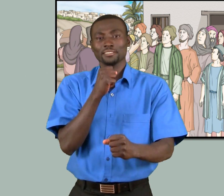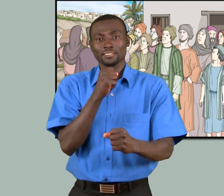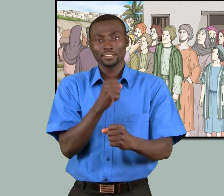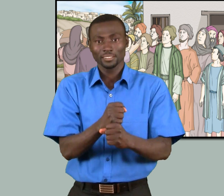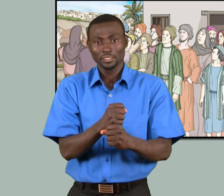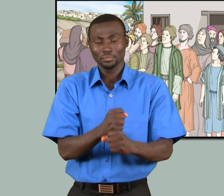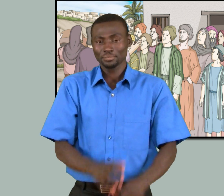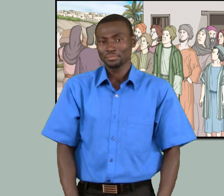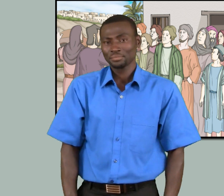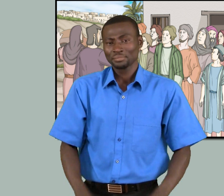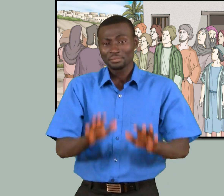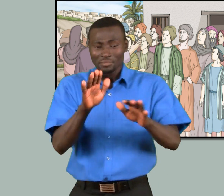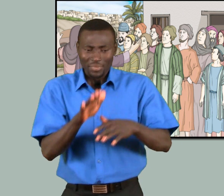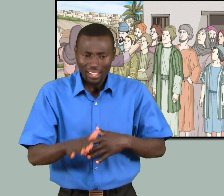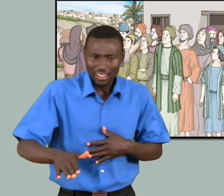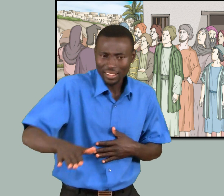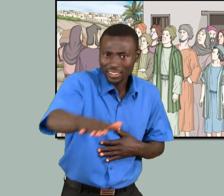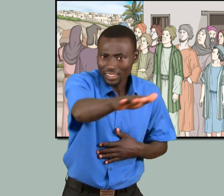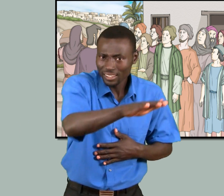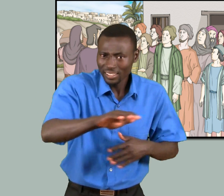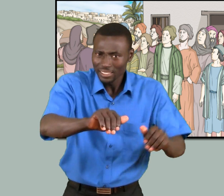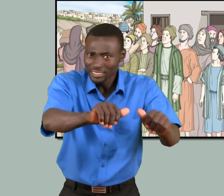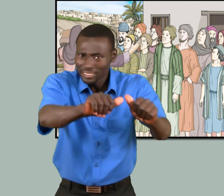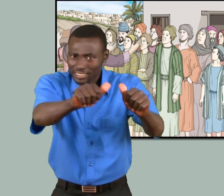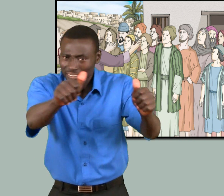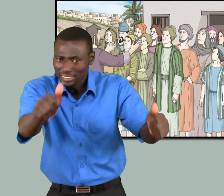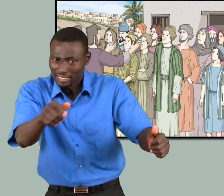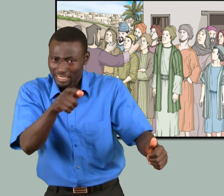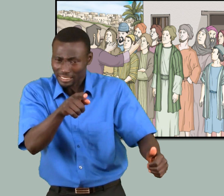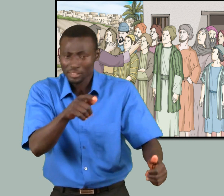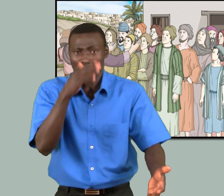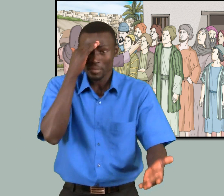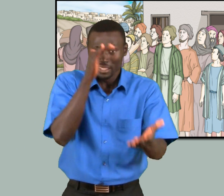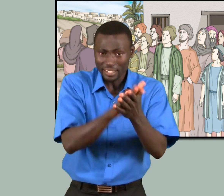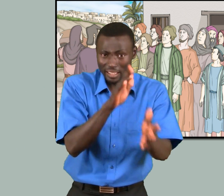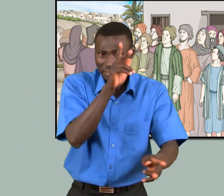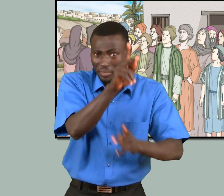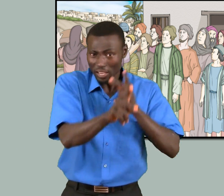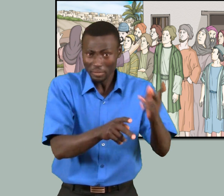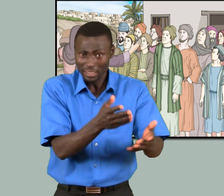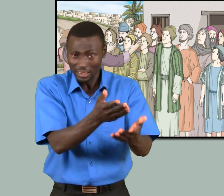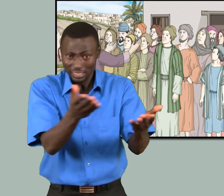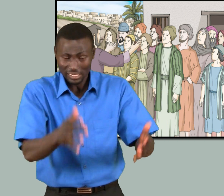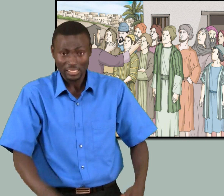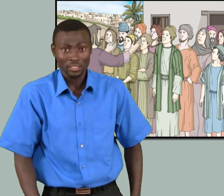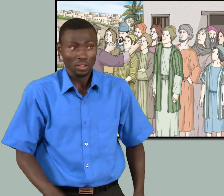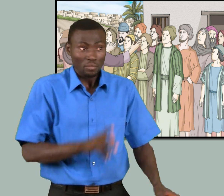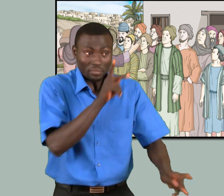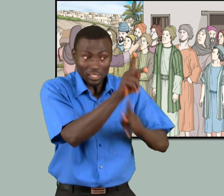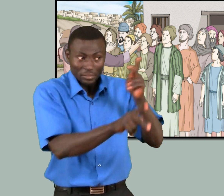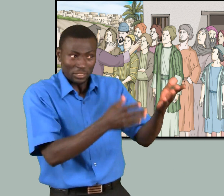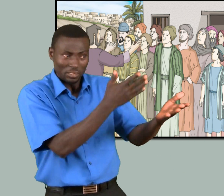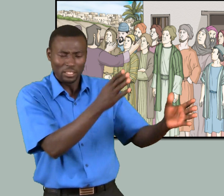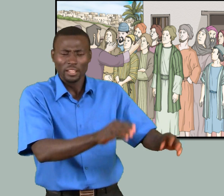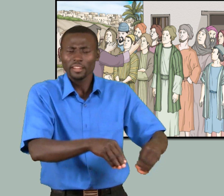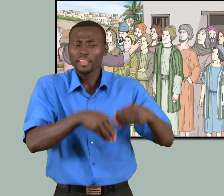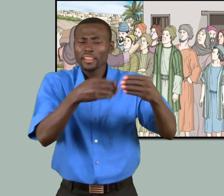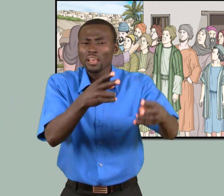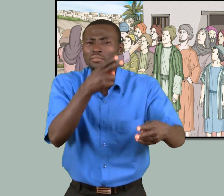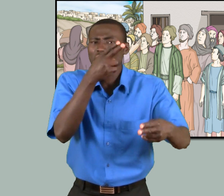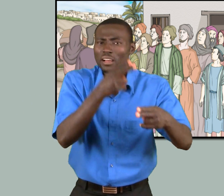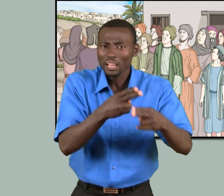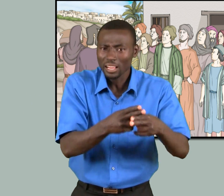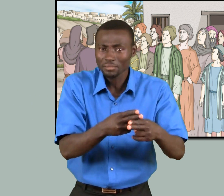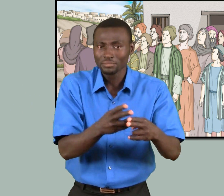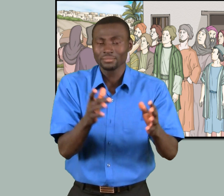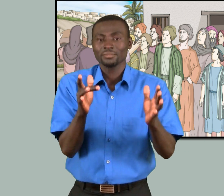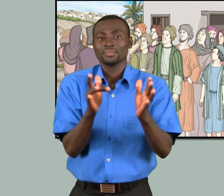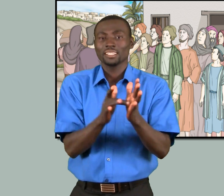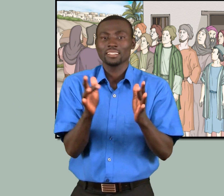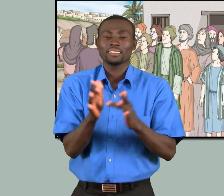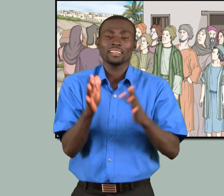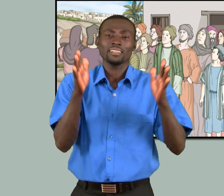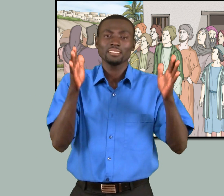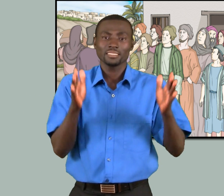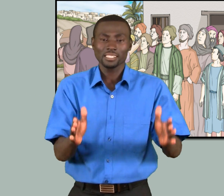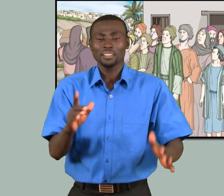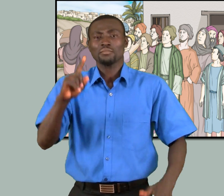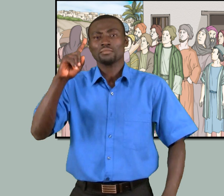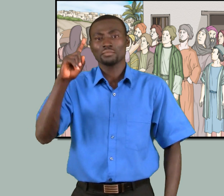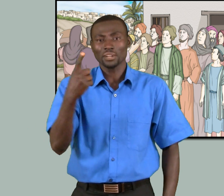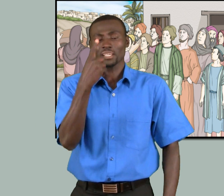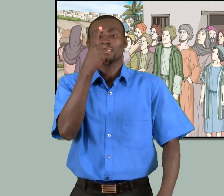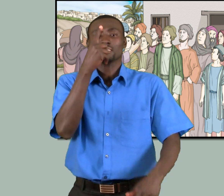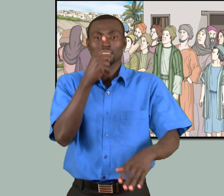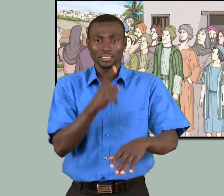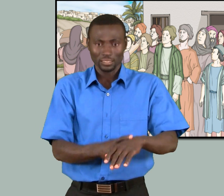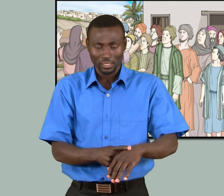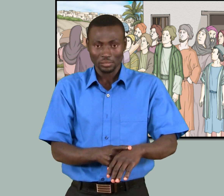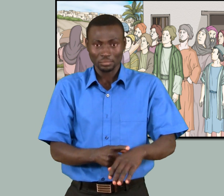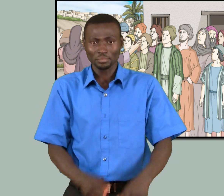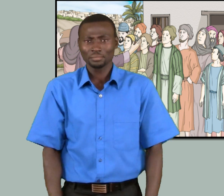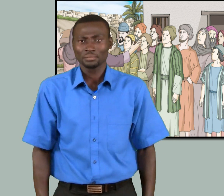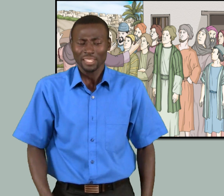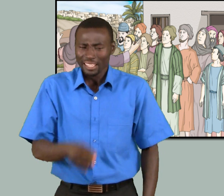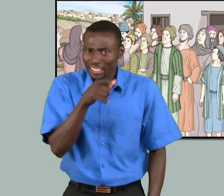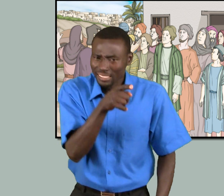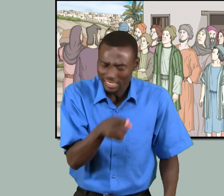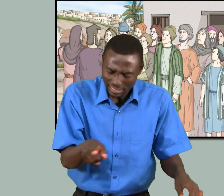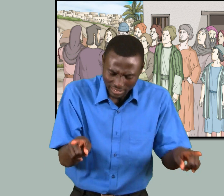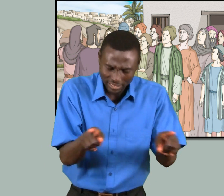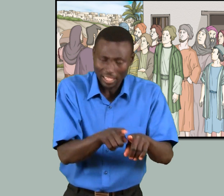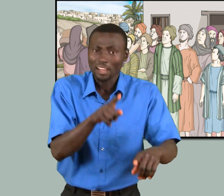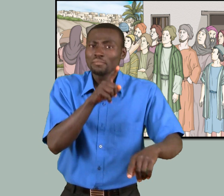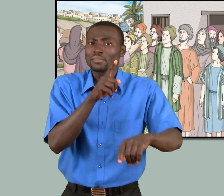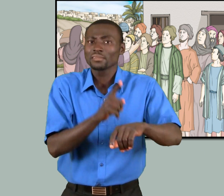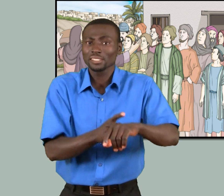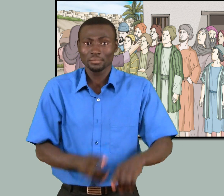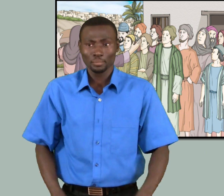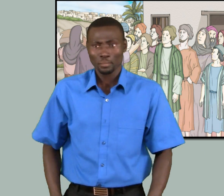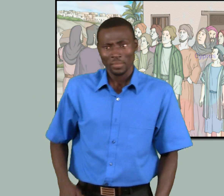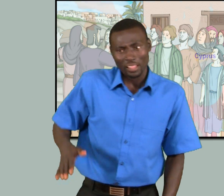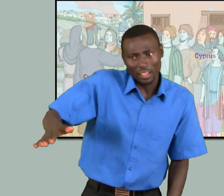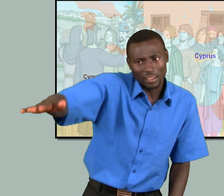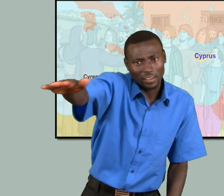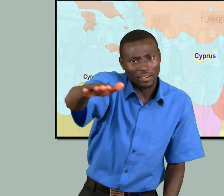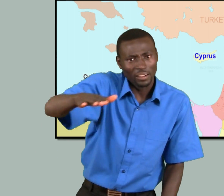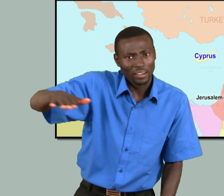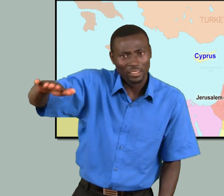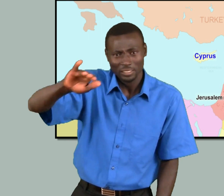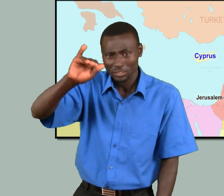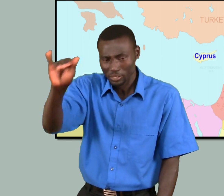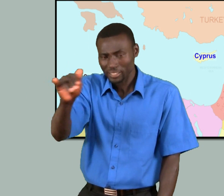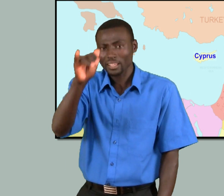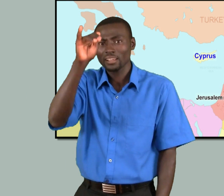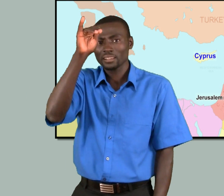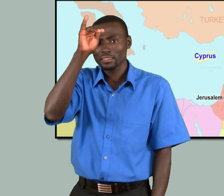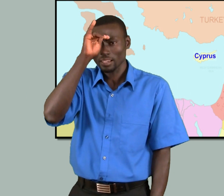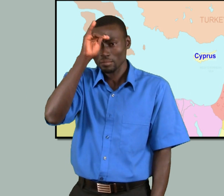The disciples were first called Christians at Antioch.